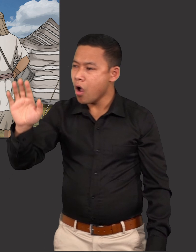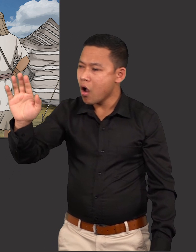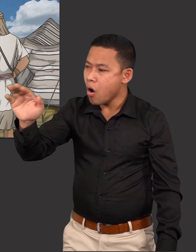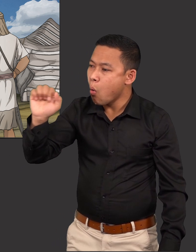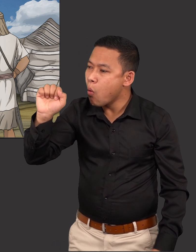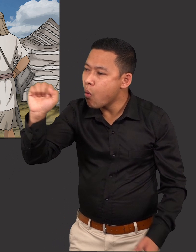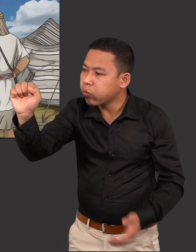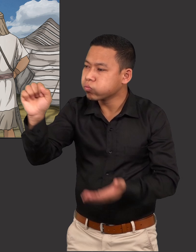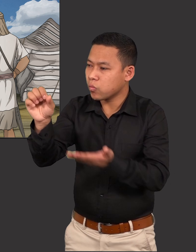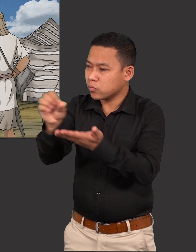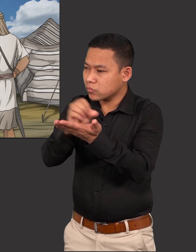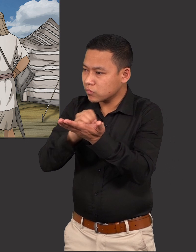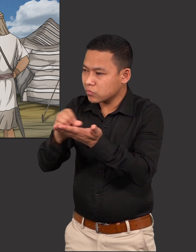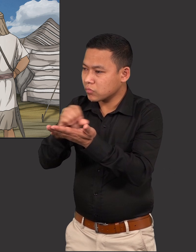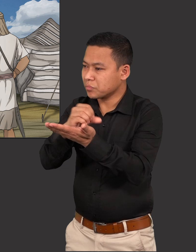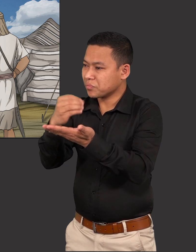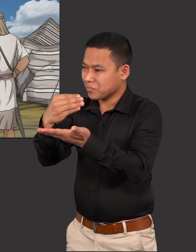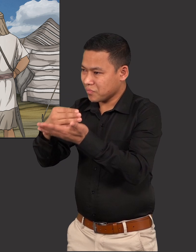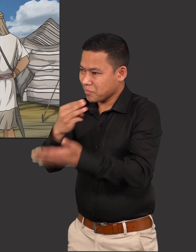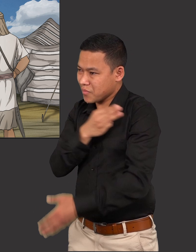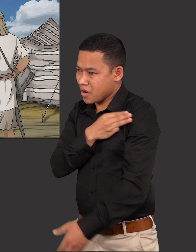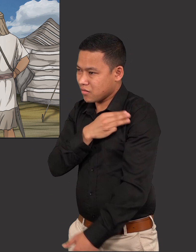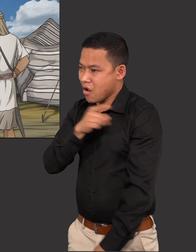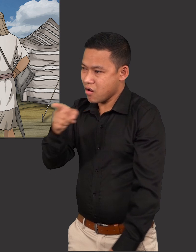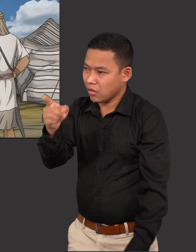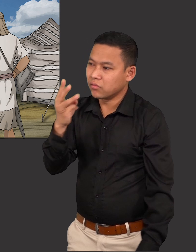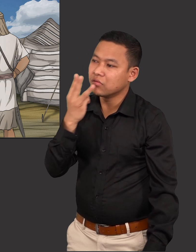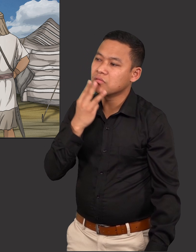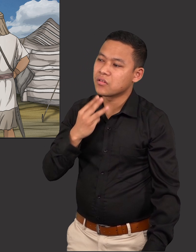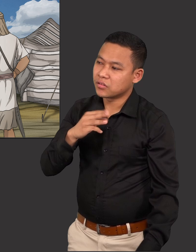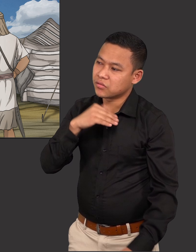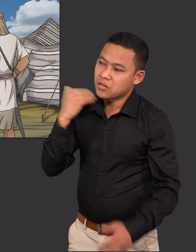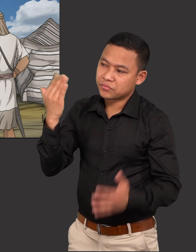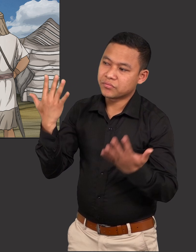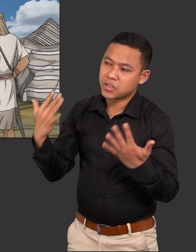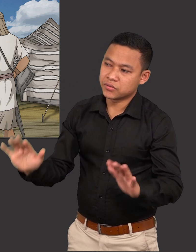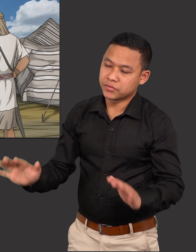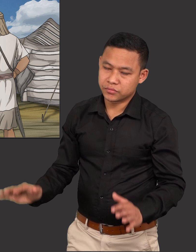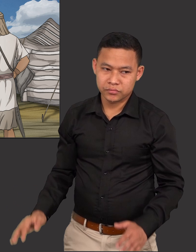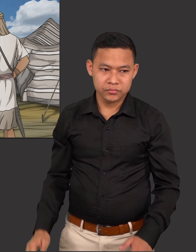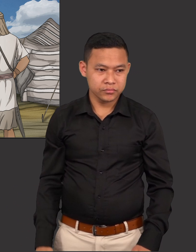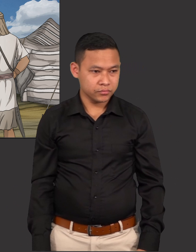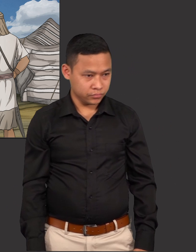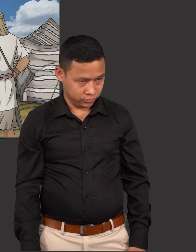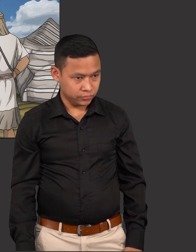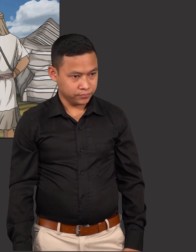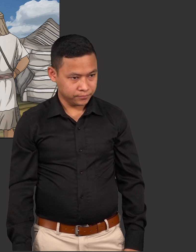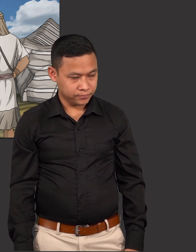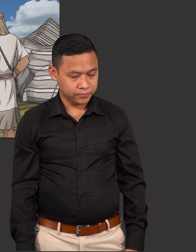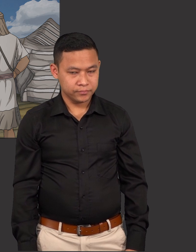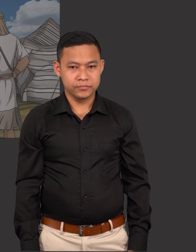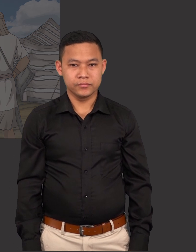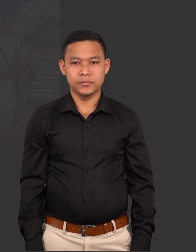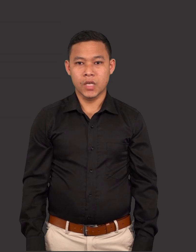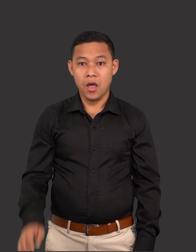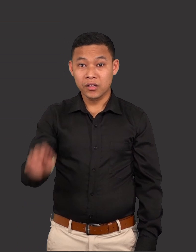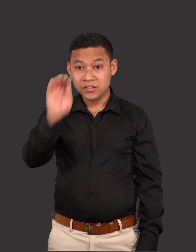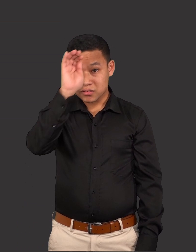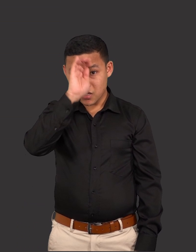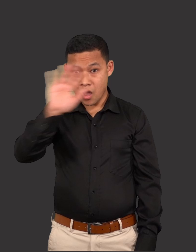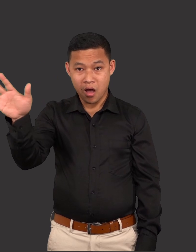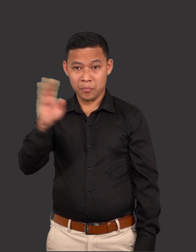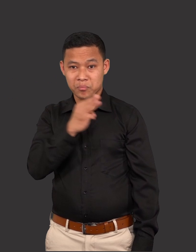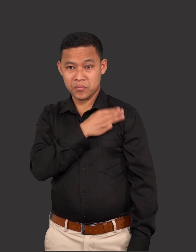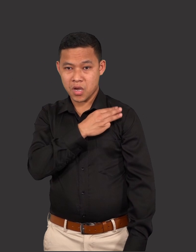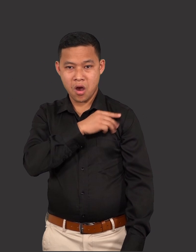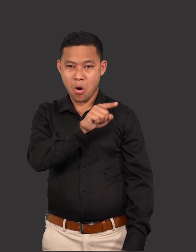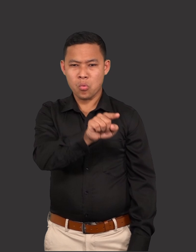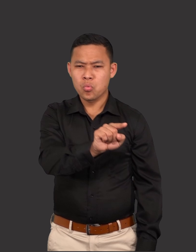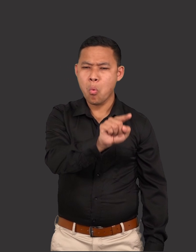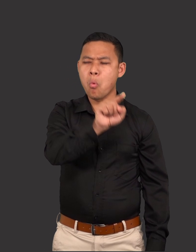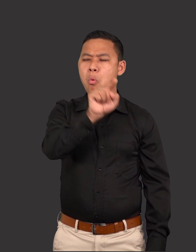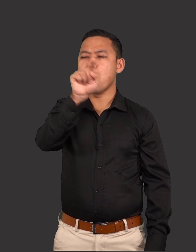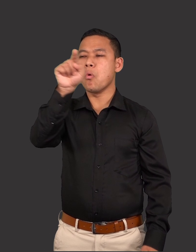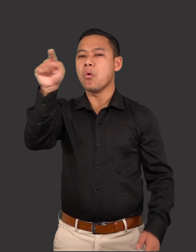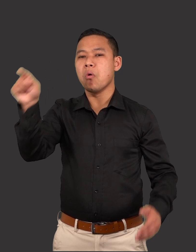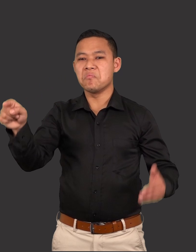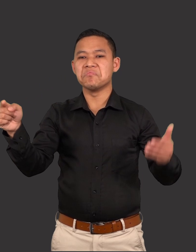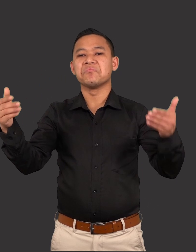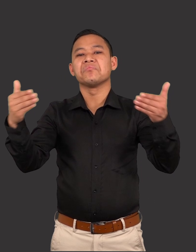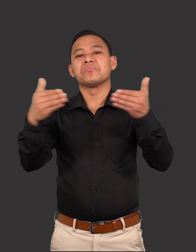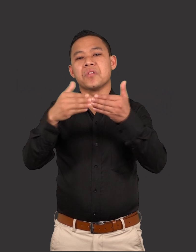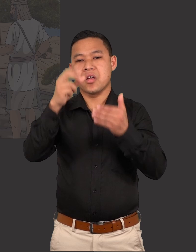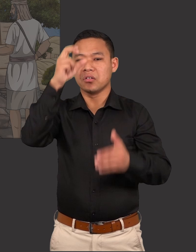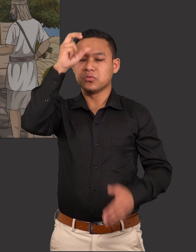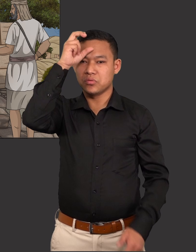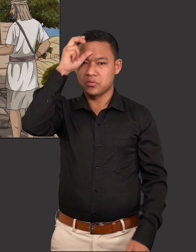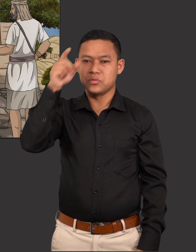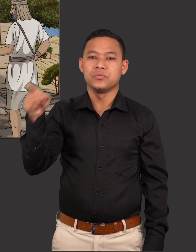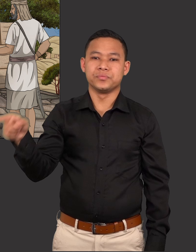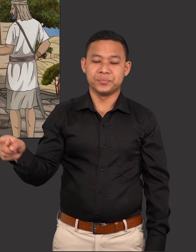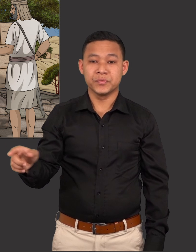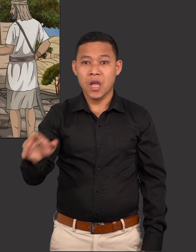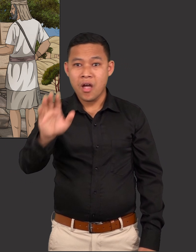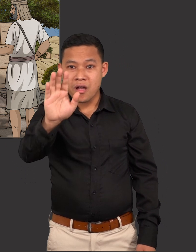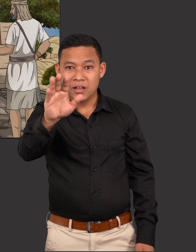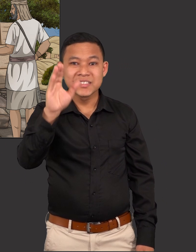Why did you get so close to the wall?’